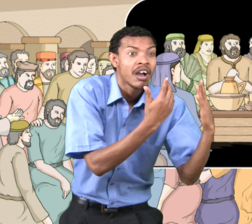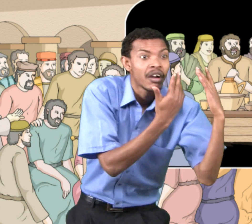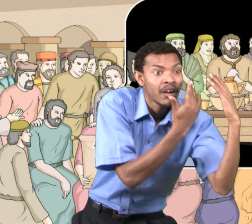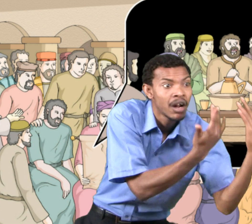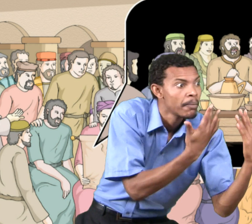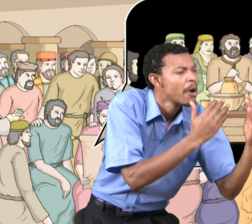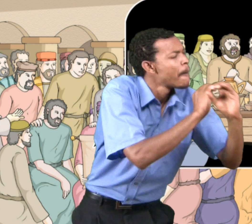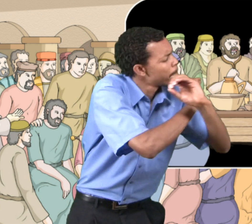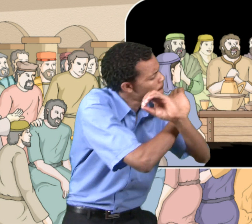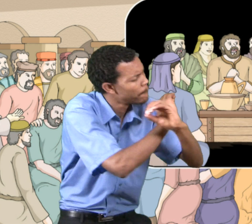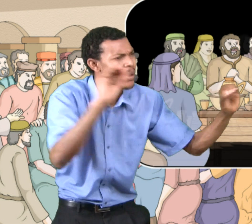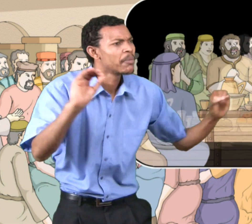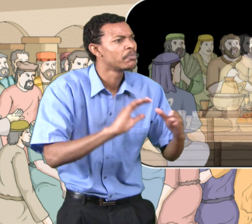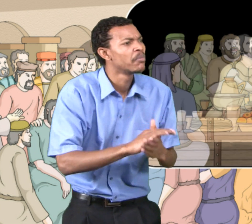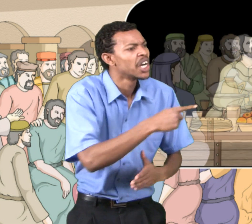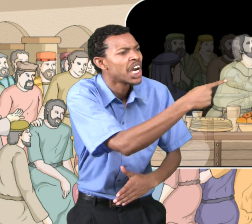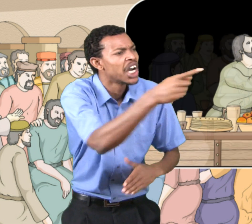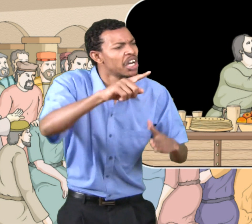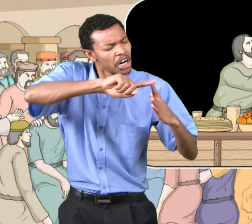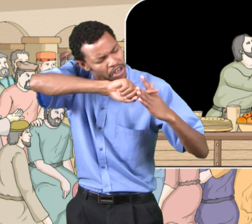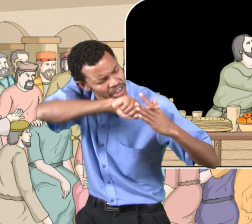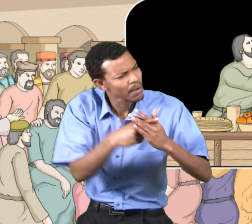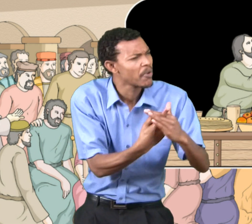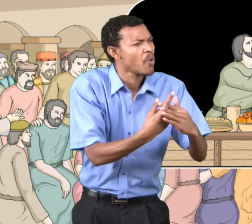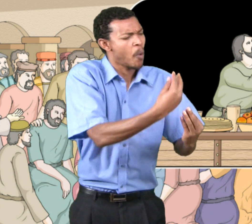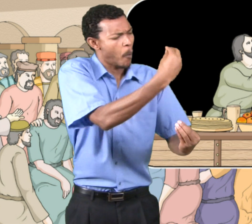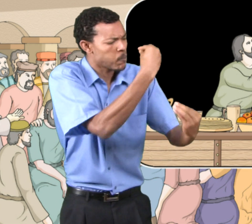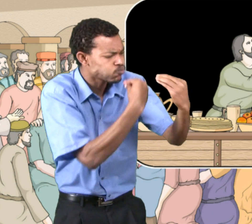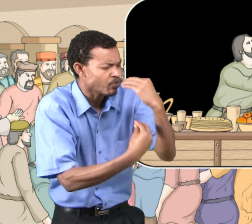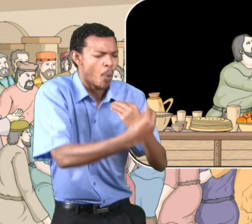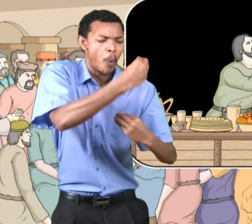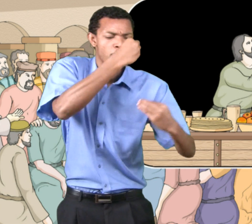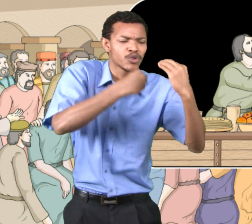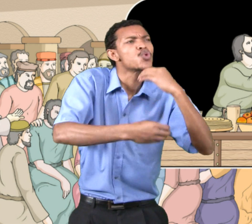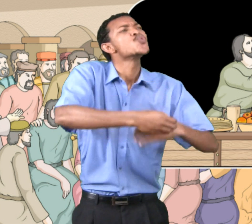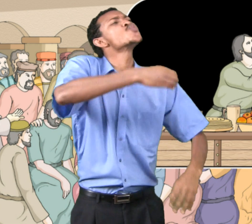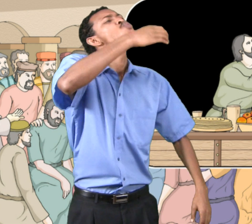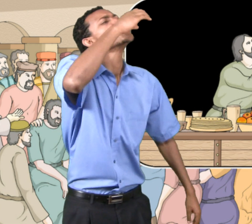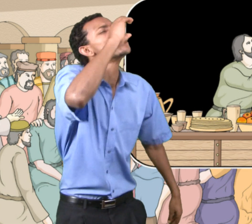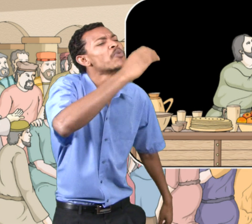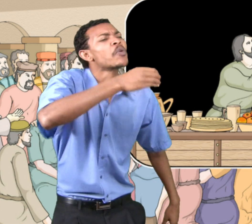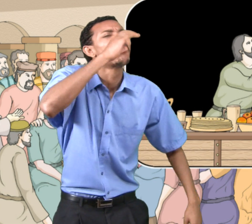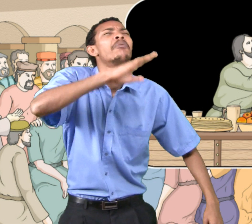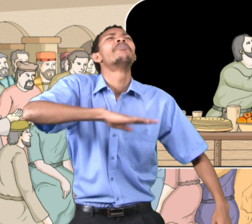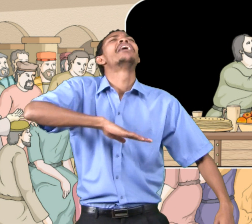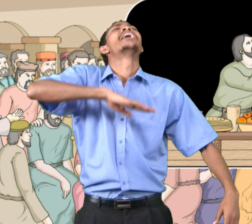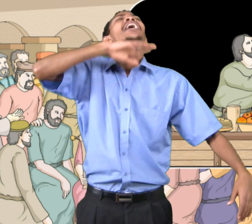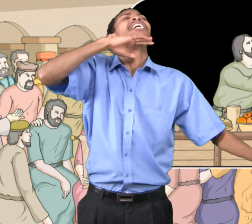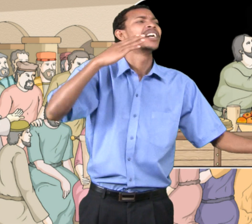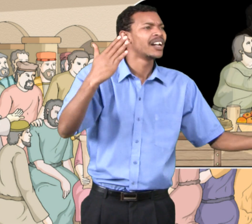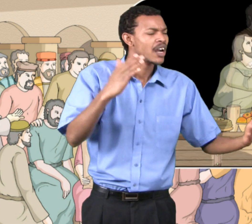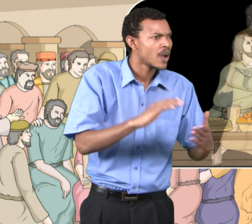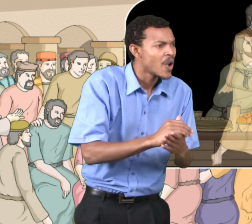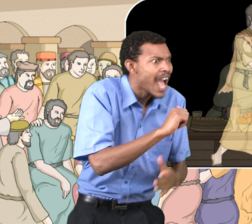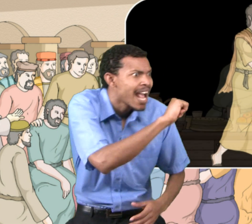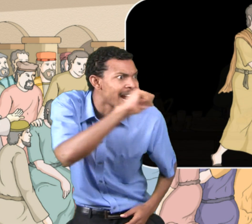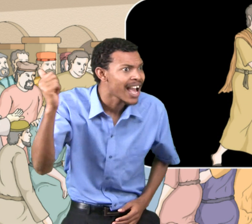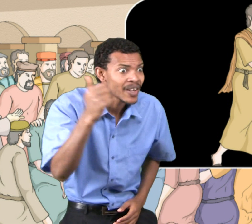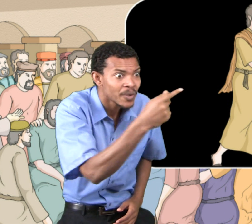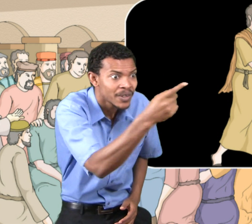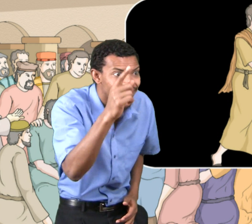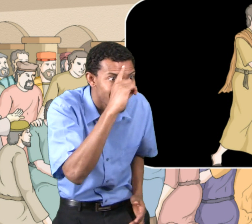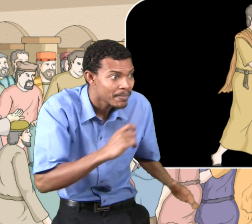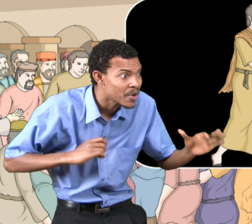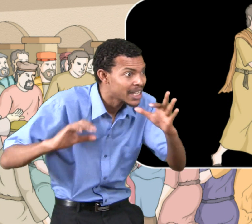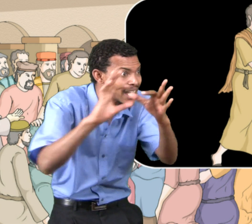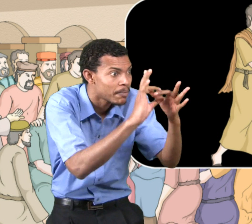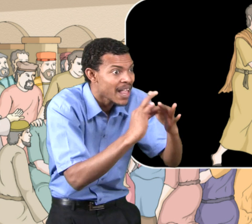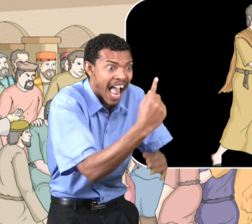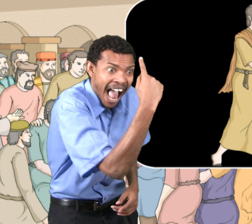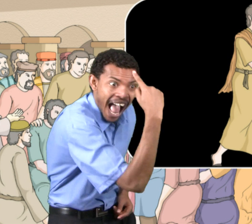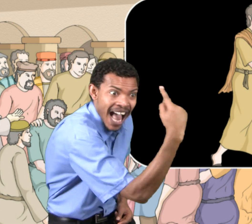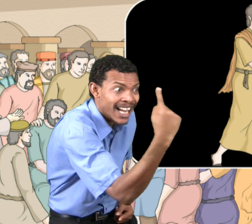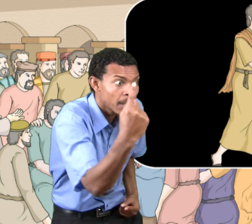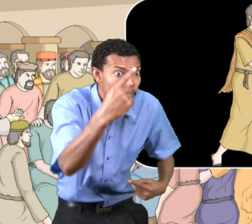For as you eat, each of you goes ahead without sharing his meal.